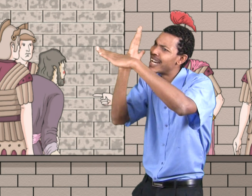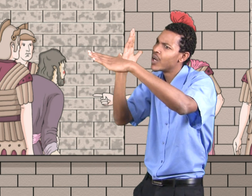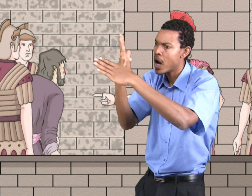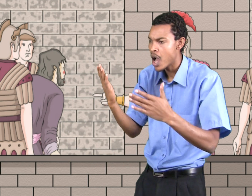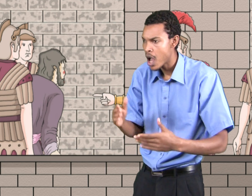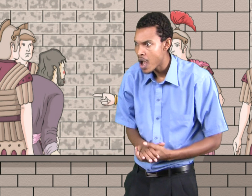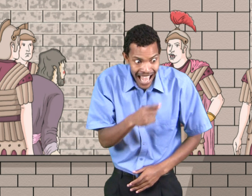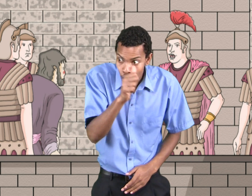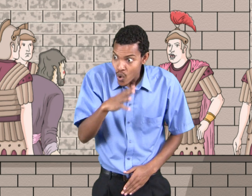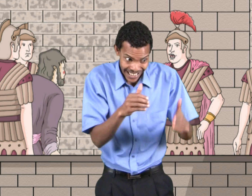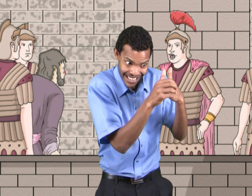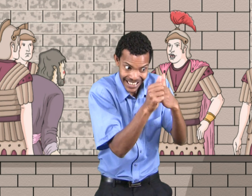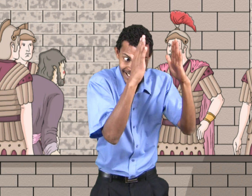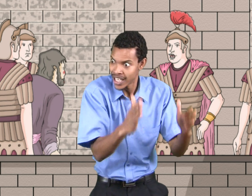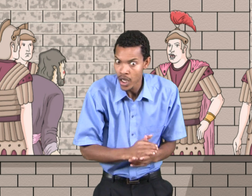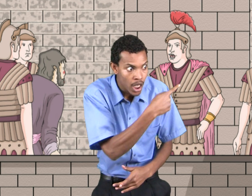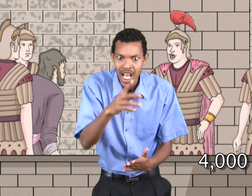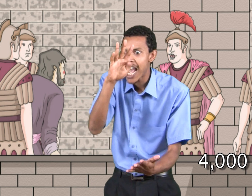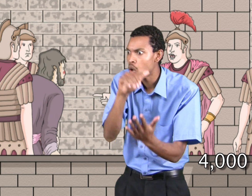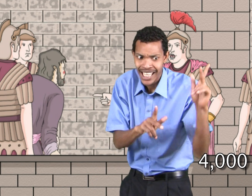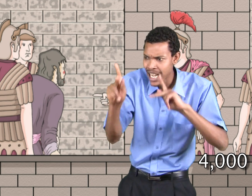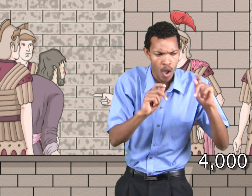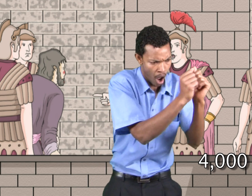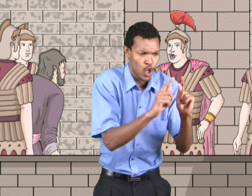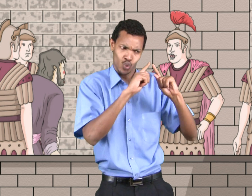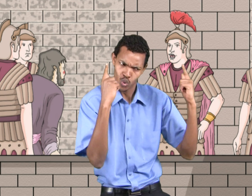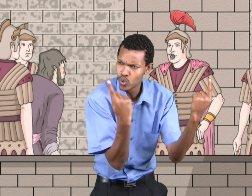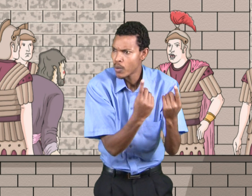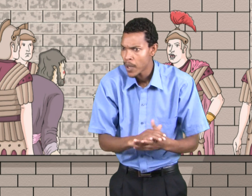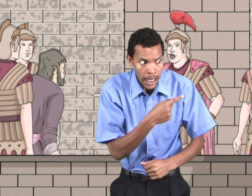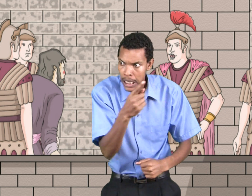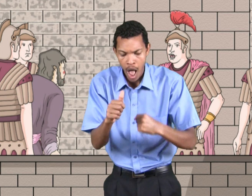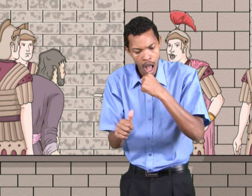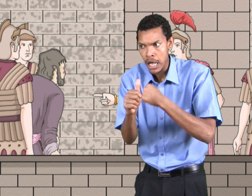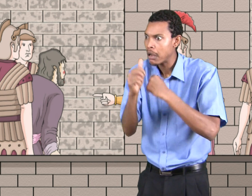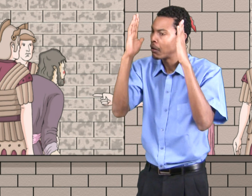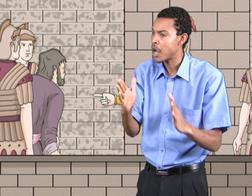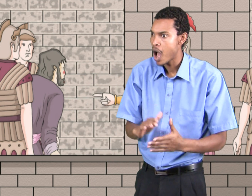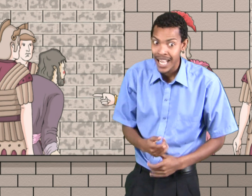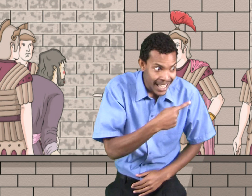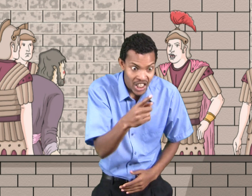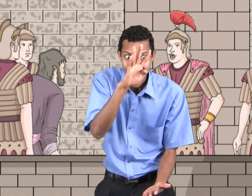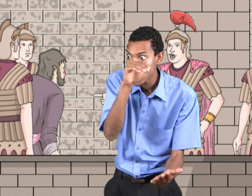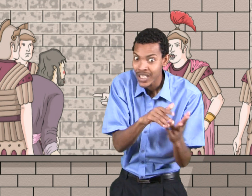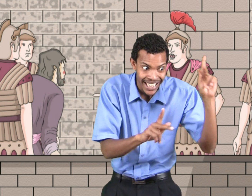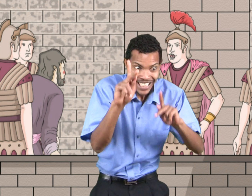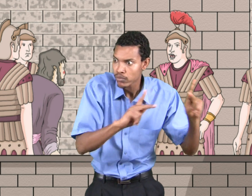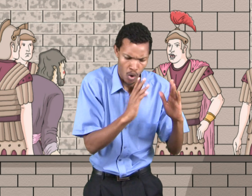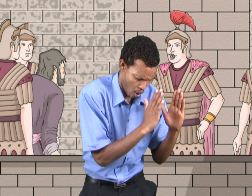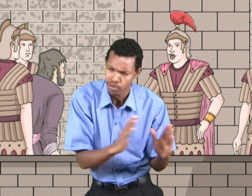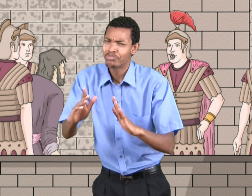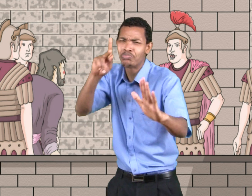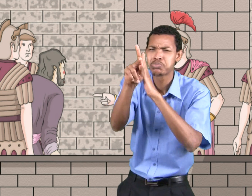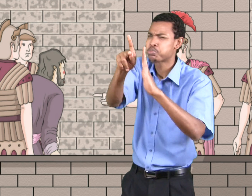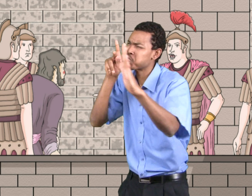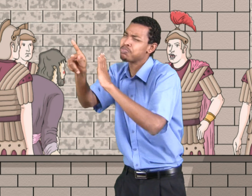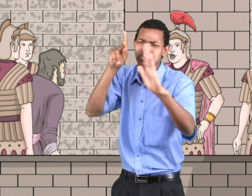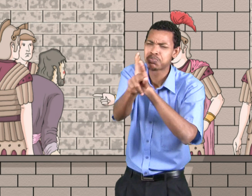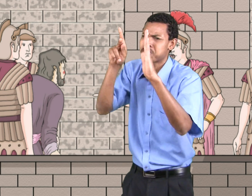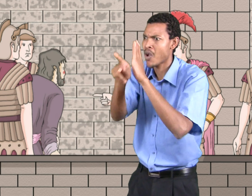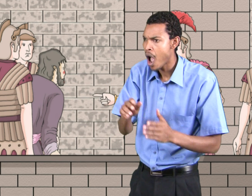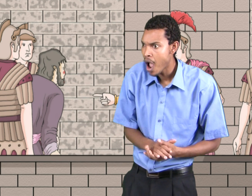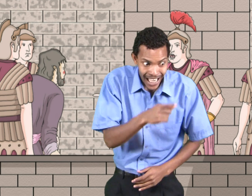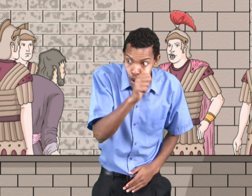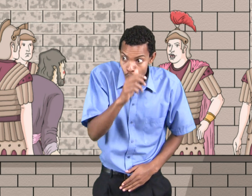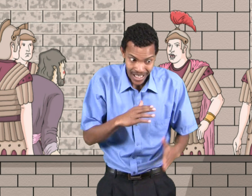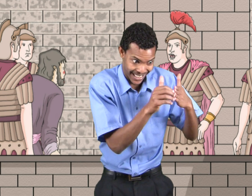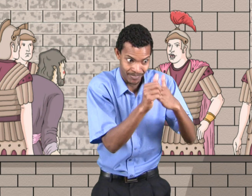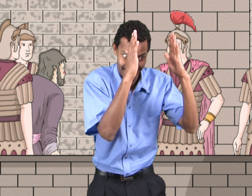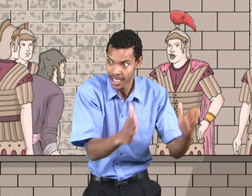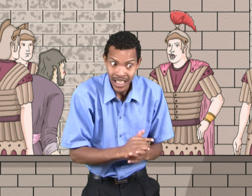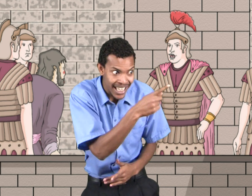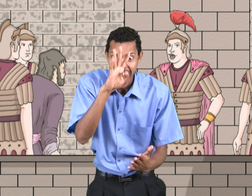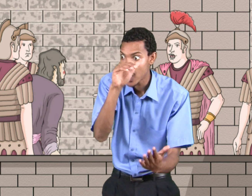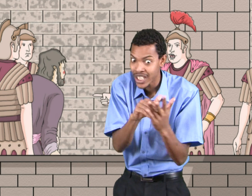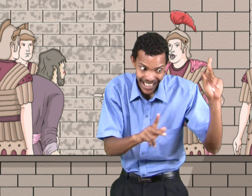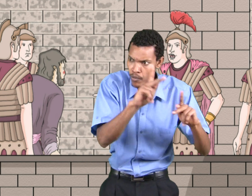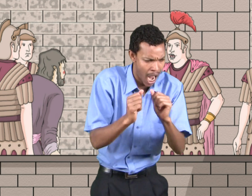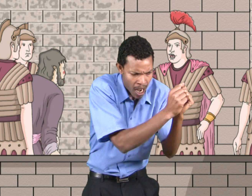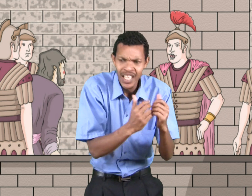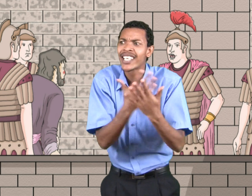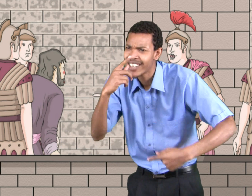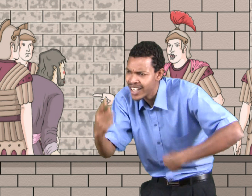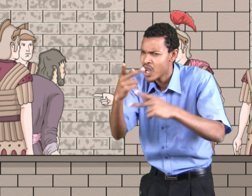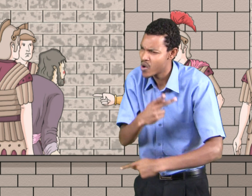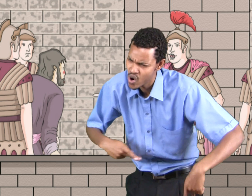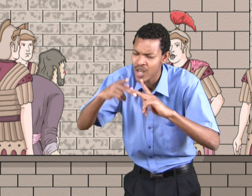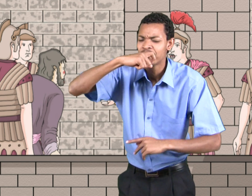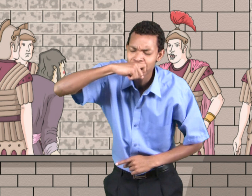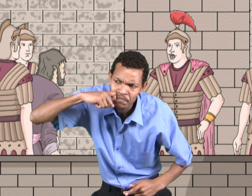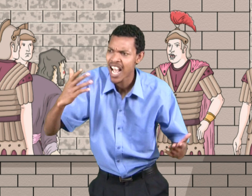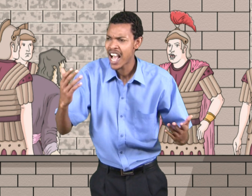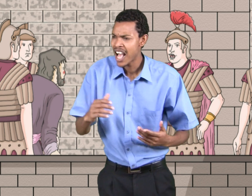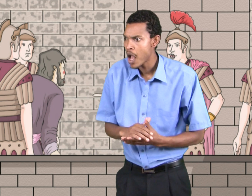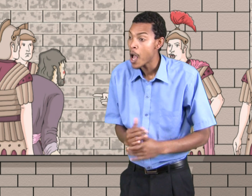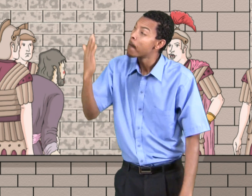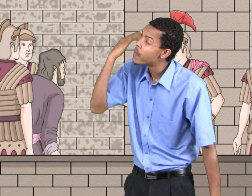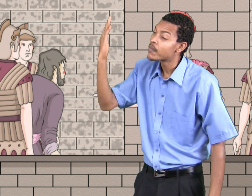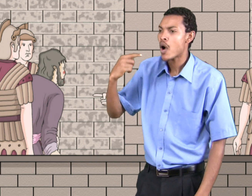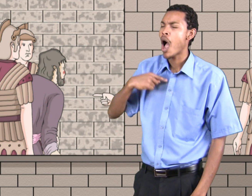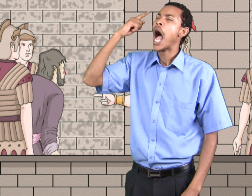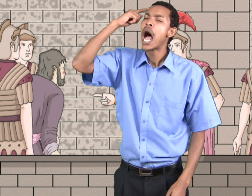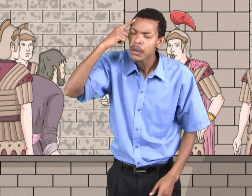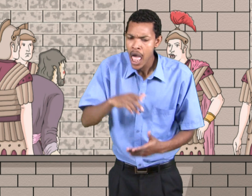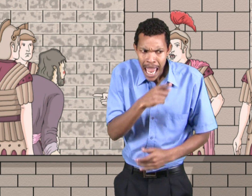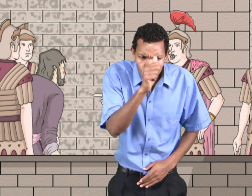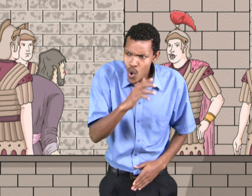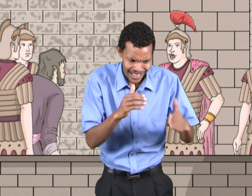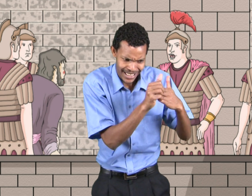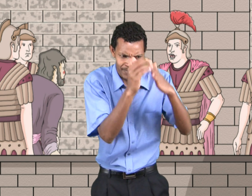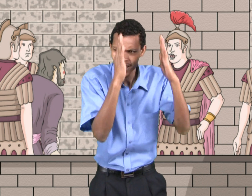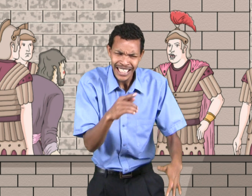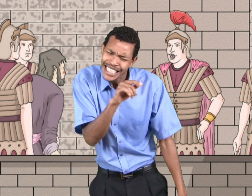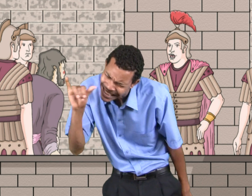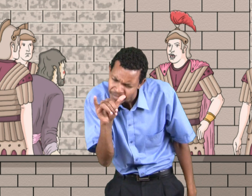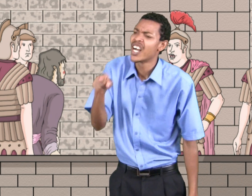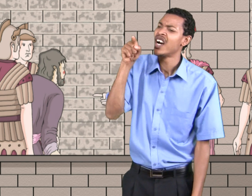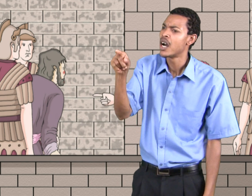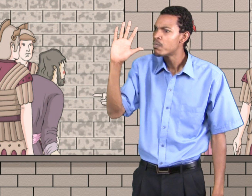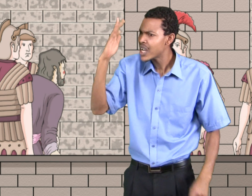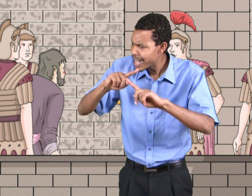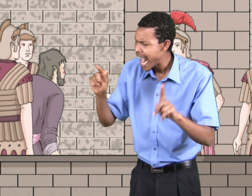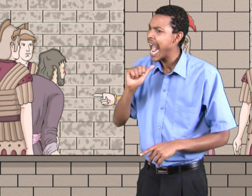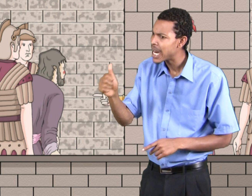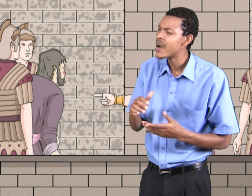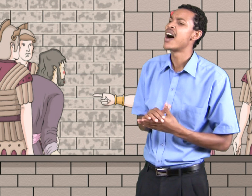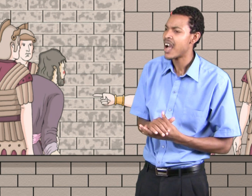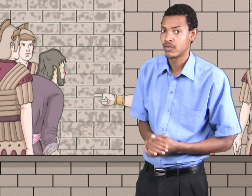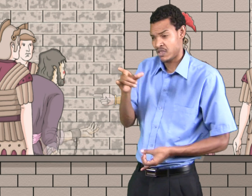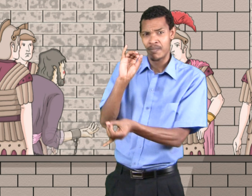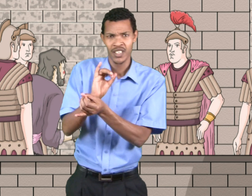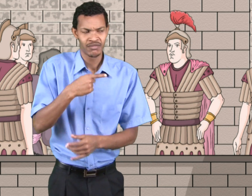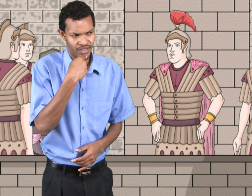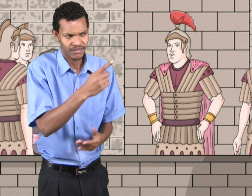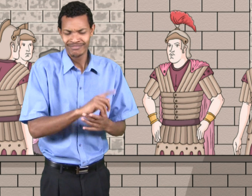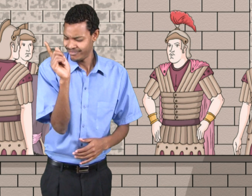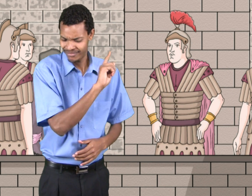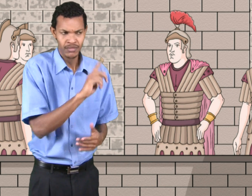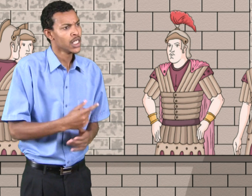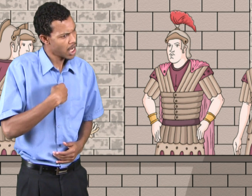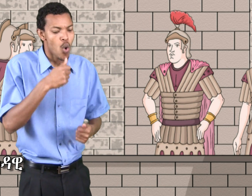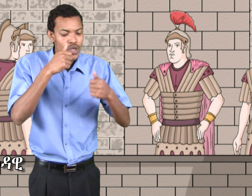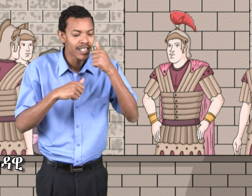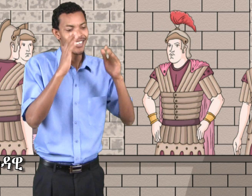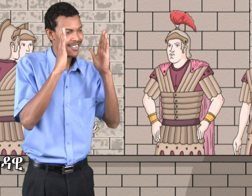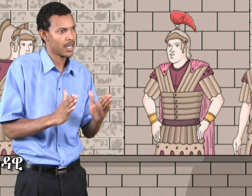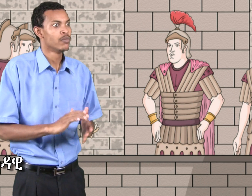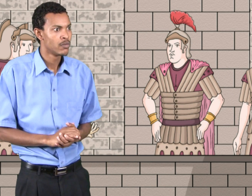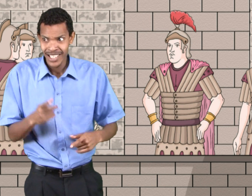“Aren’t you the Egyptian who incited a rebellion some time ago and led four thousand members of the ‘Assassins’ into the wilderness?”